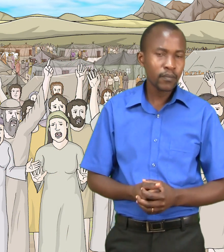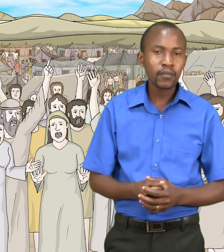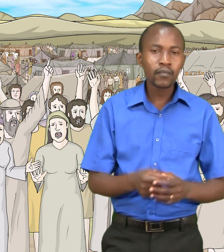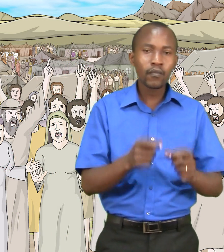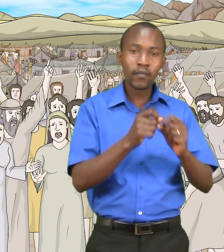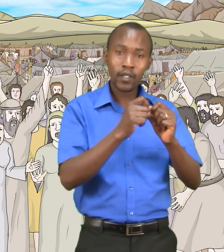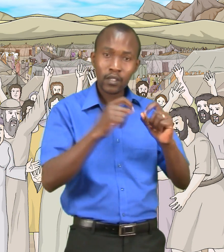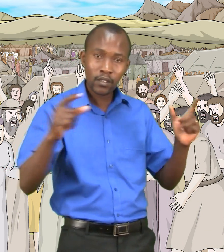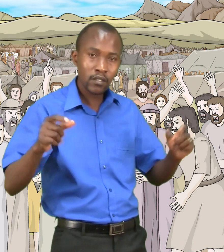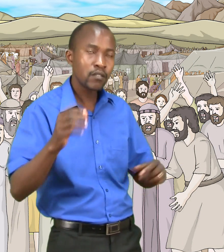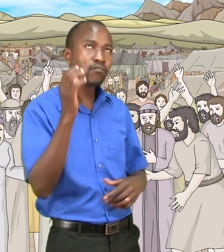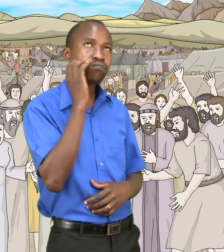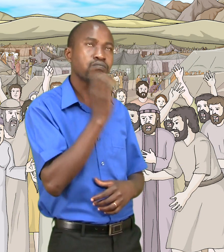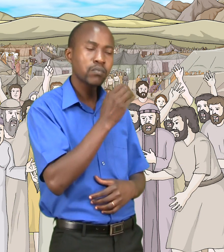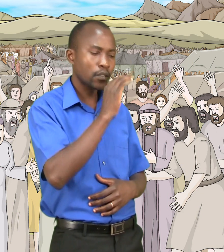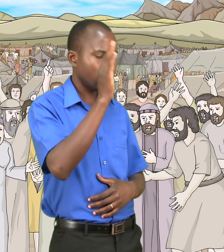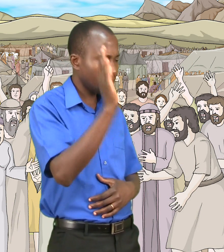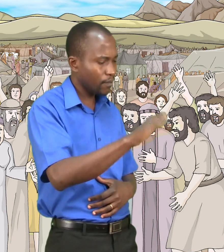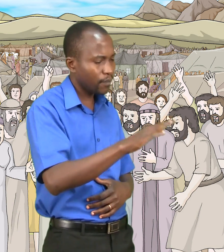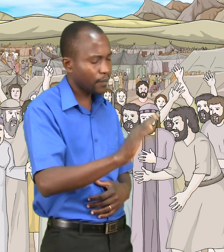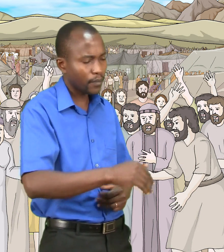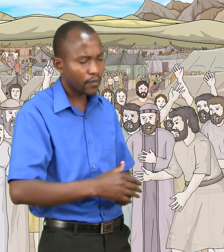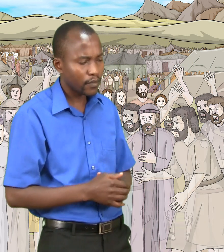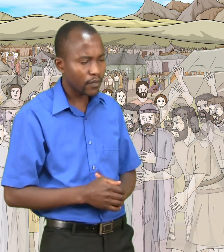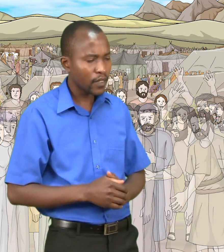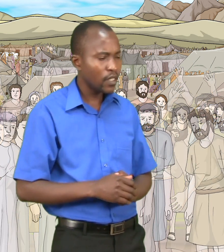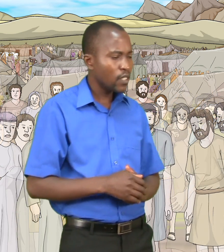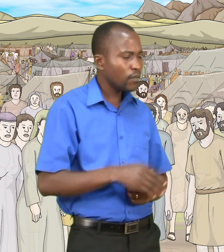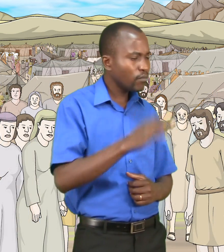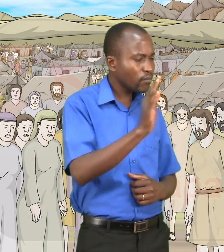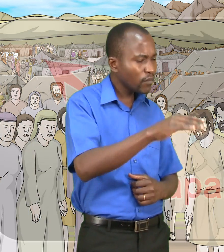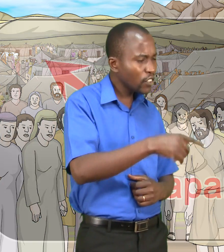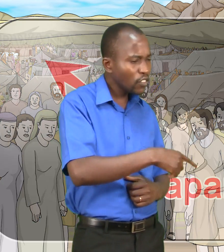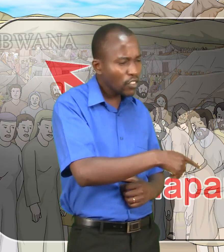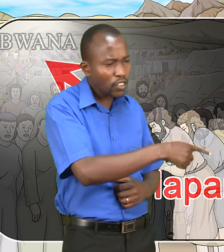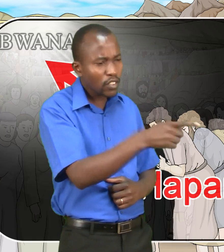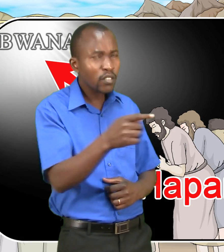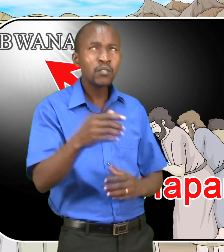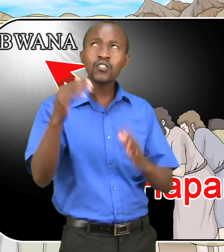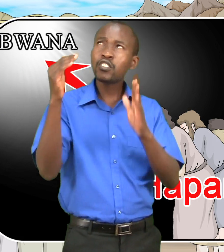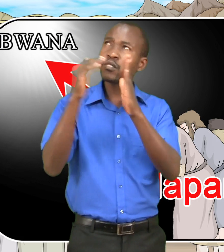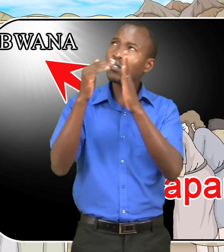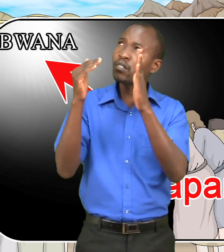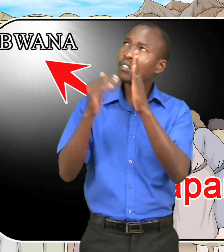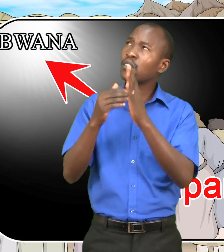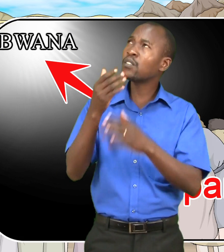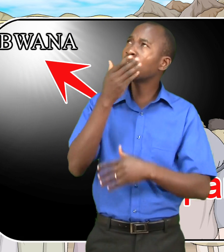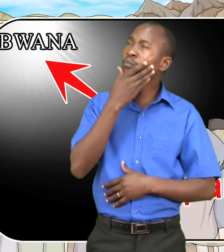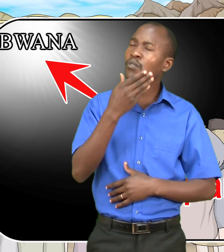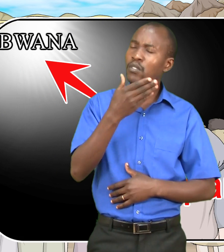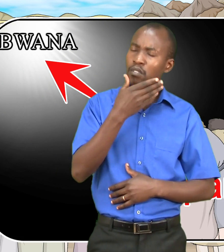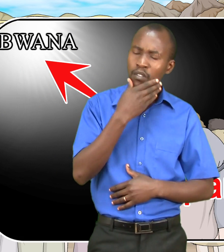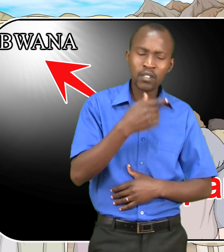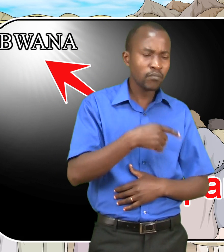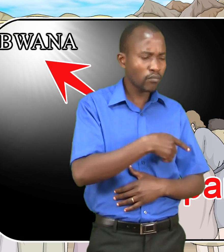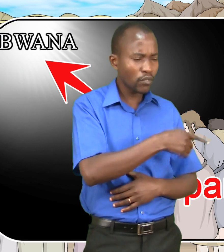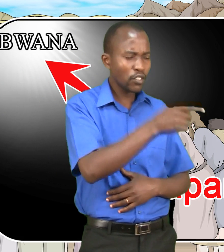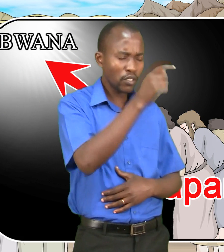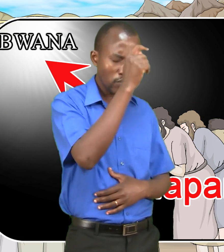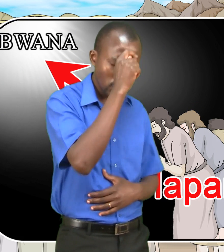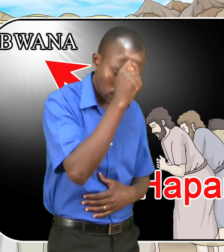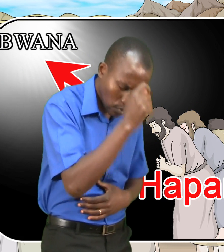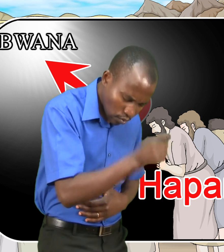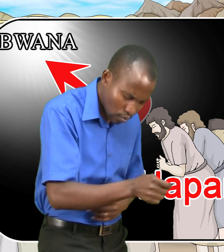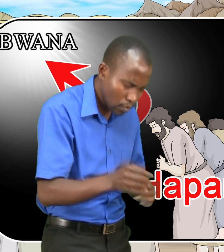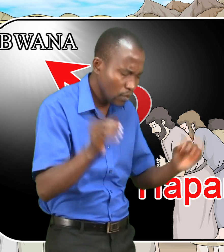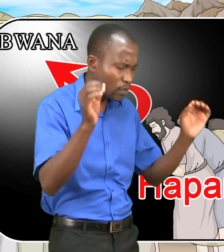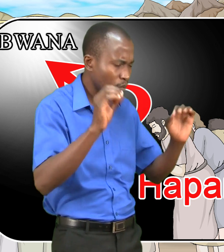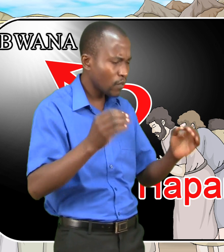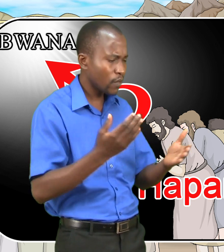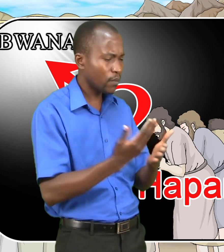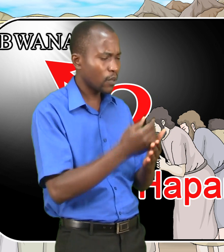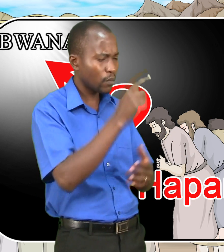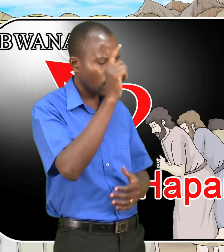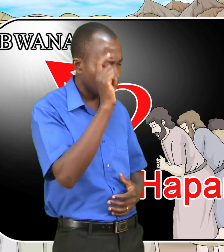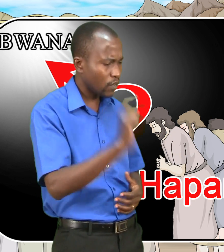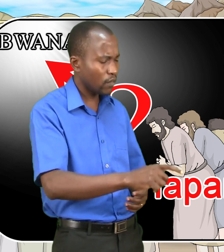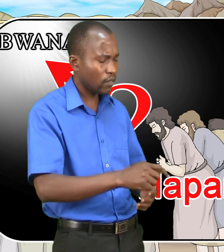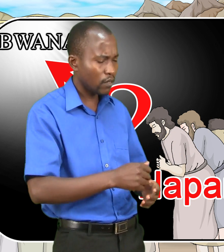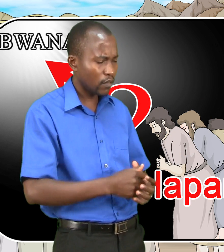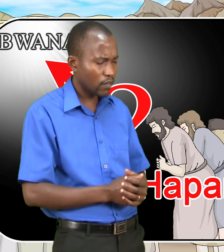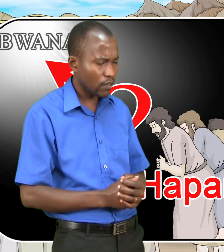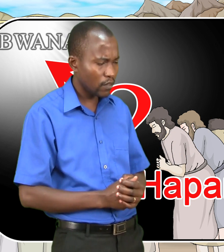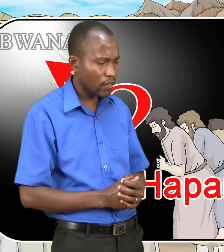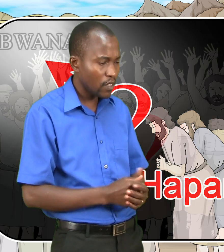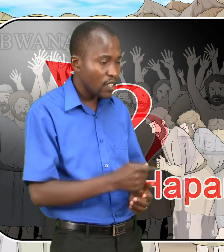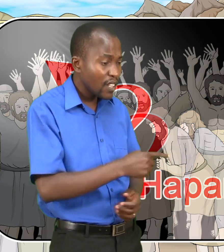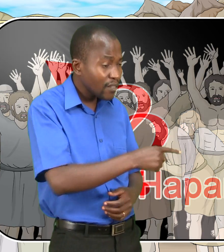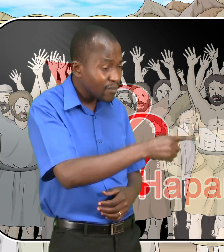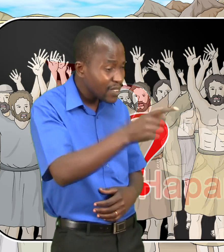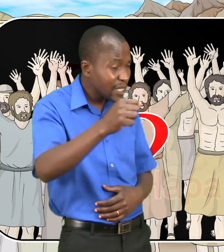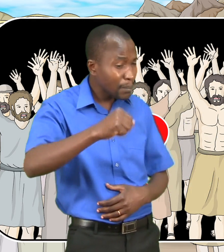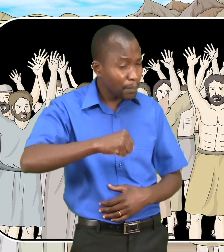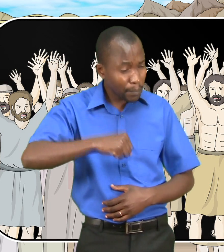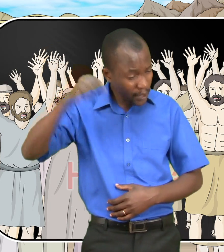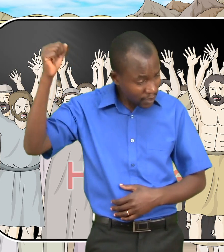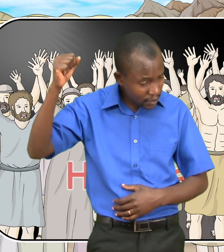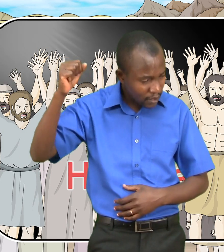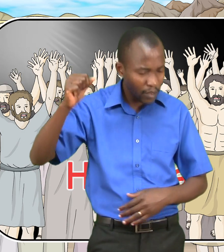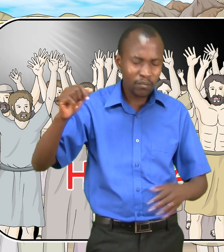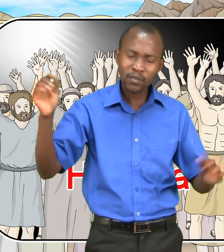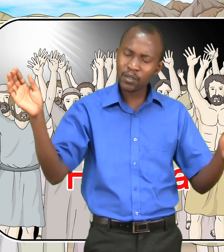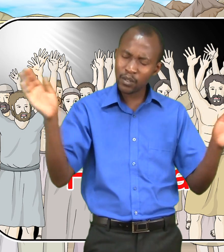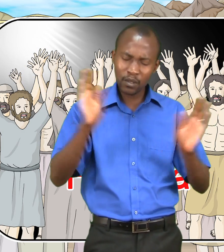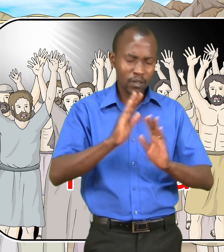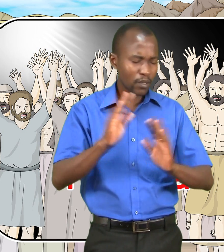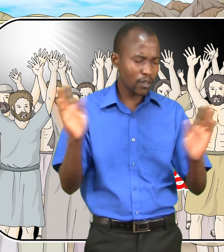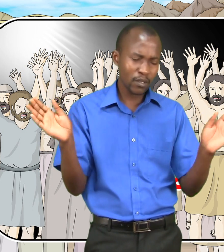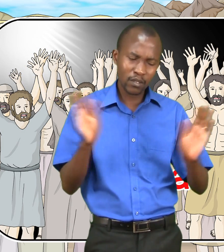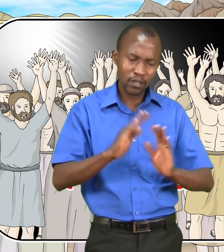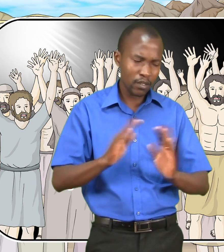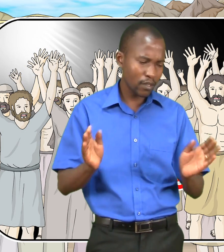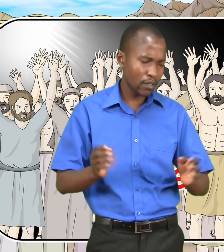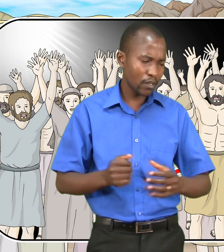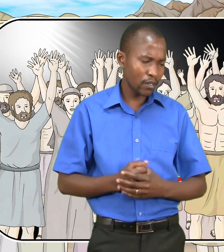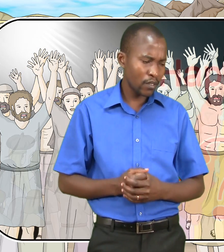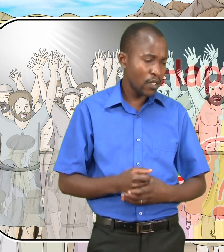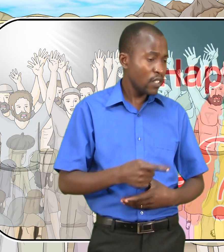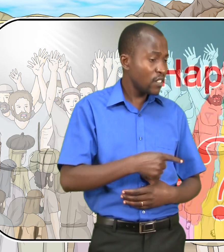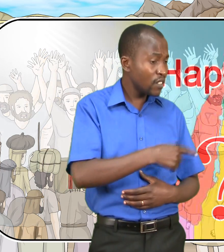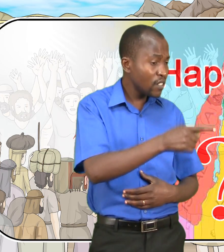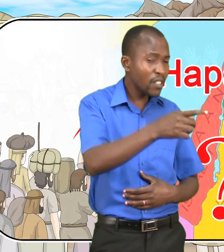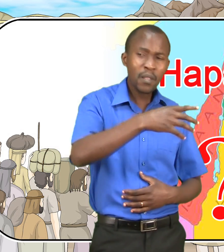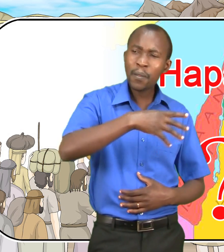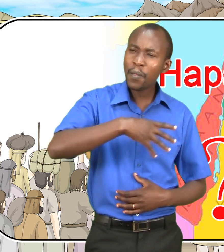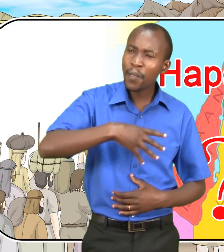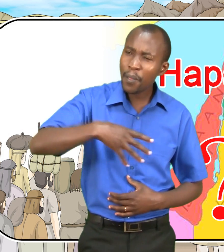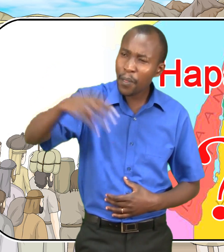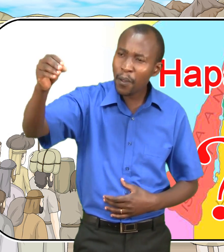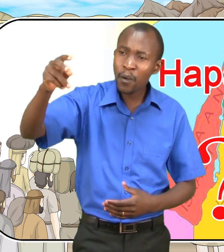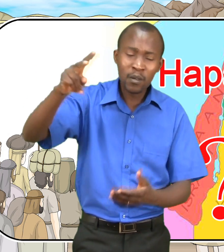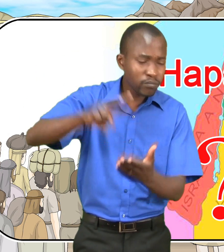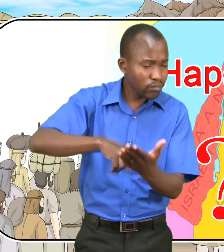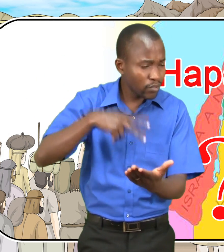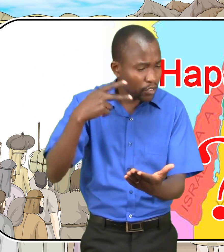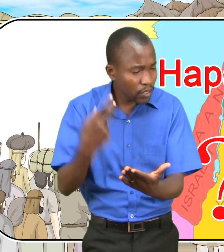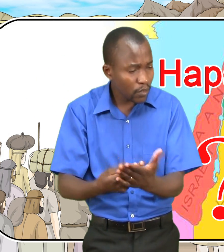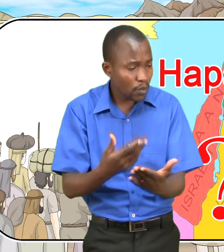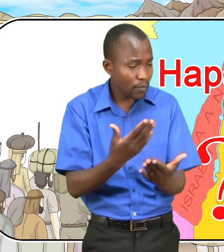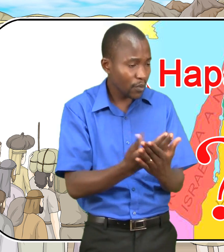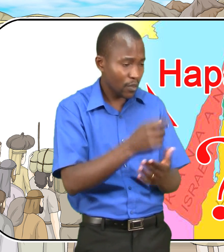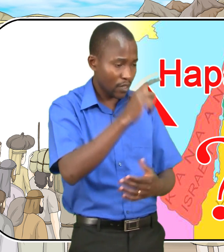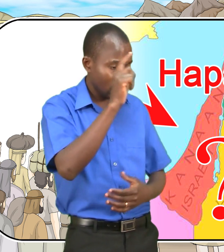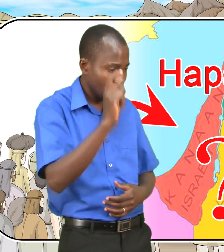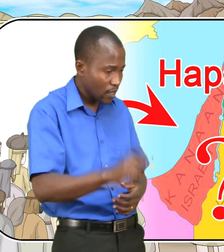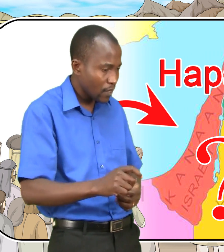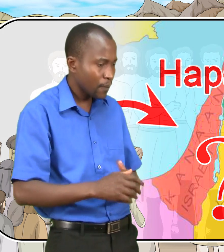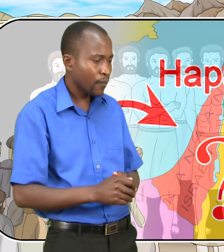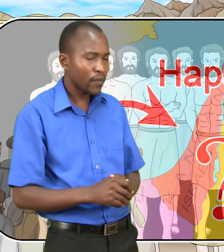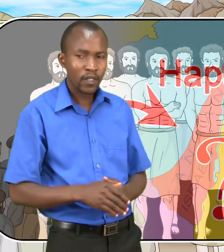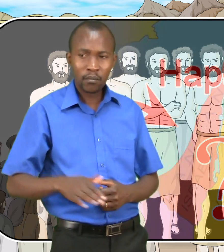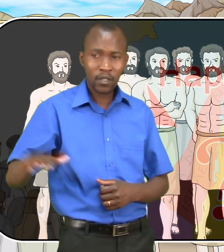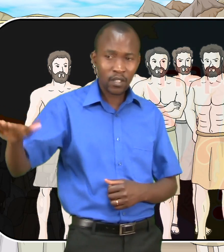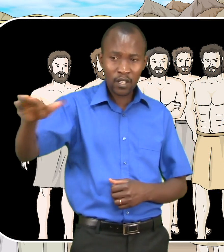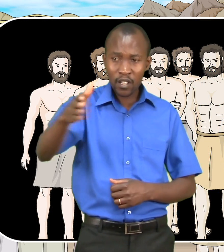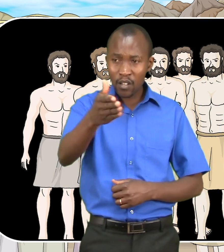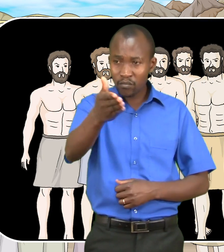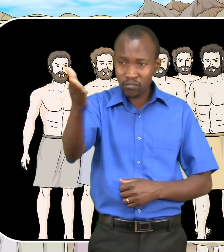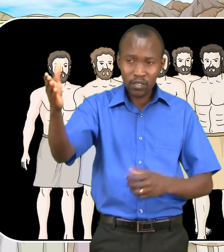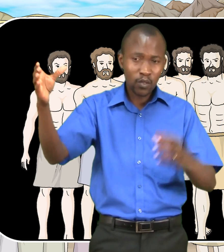But Moses said, “Why are you transgressing the commandment of the LORD? This will not succeed!